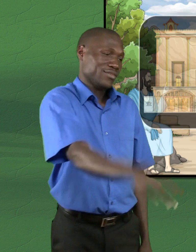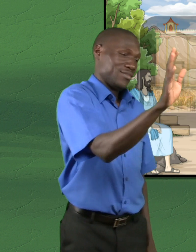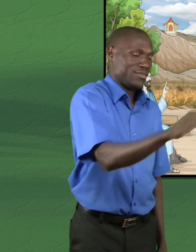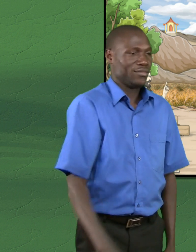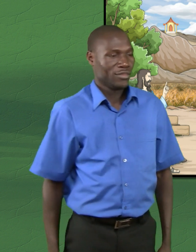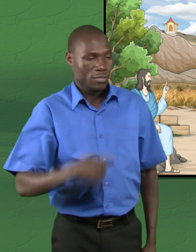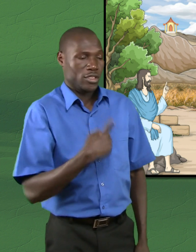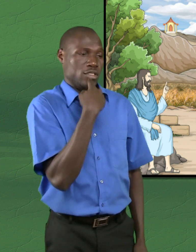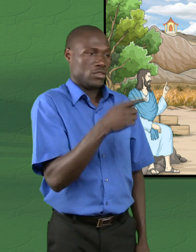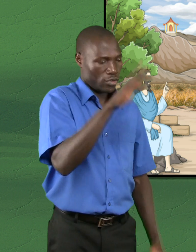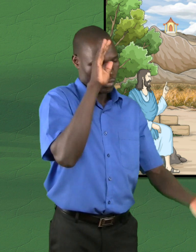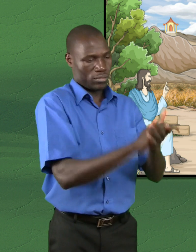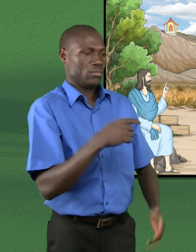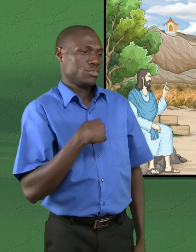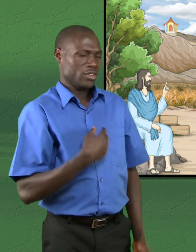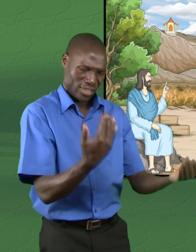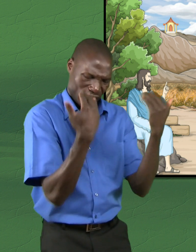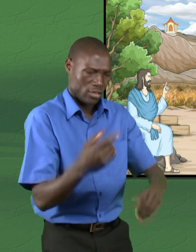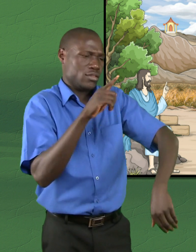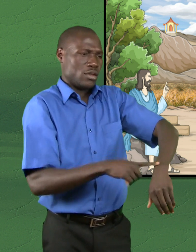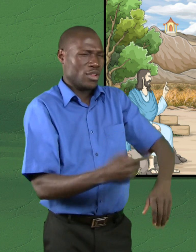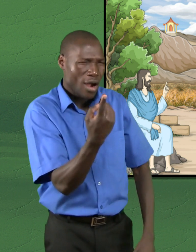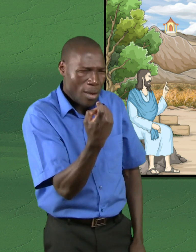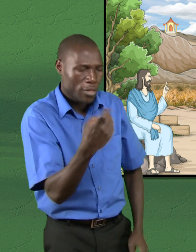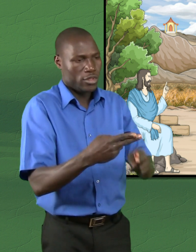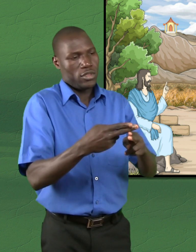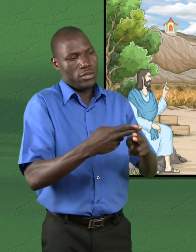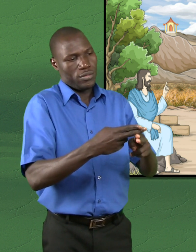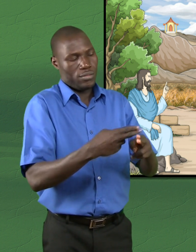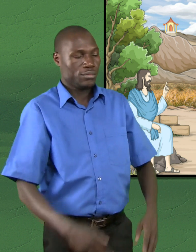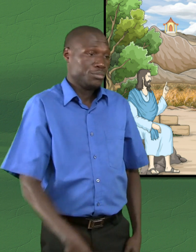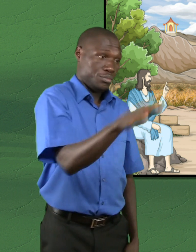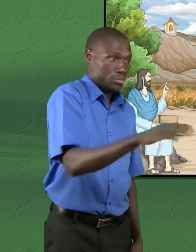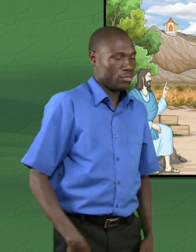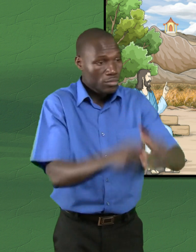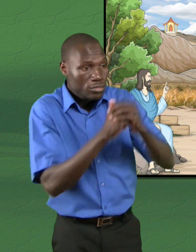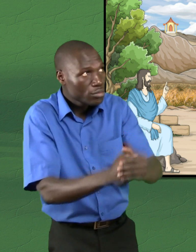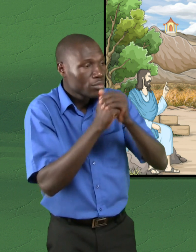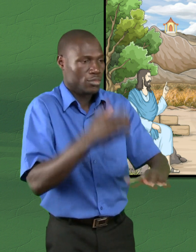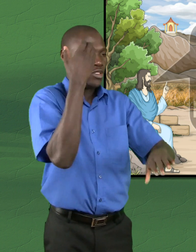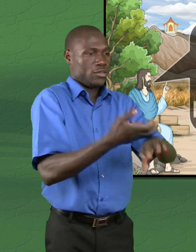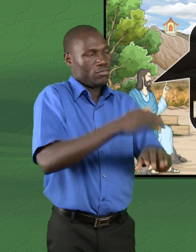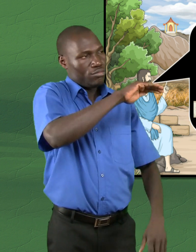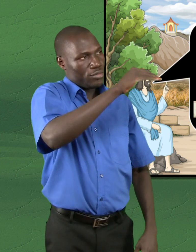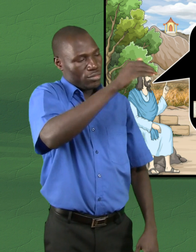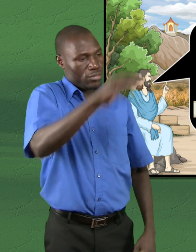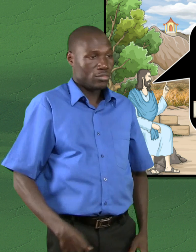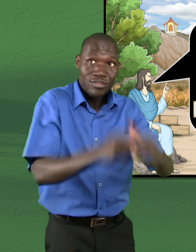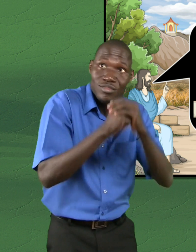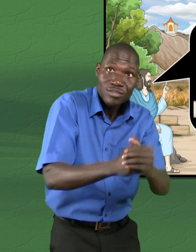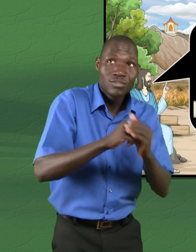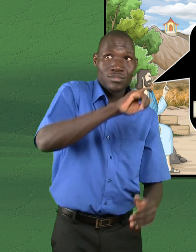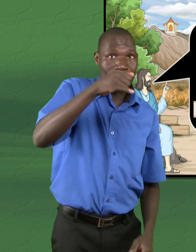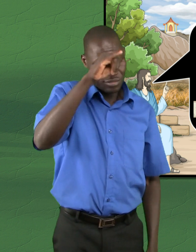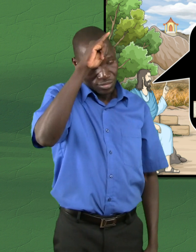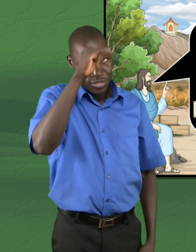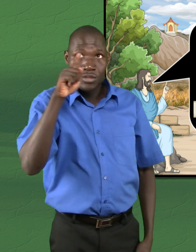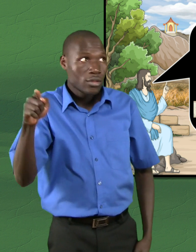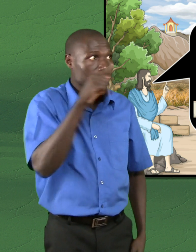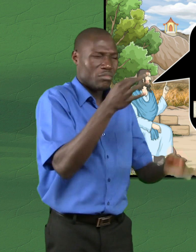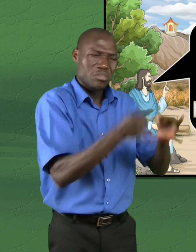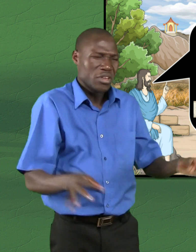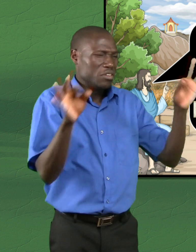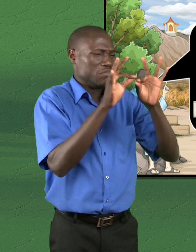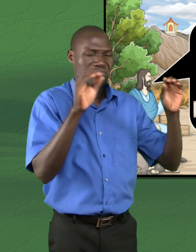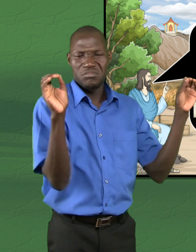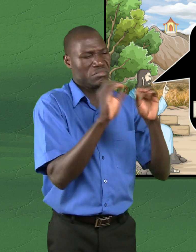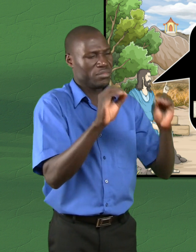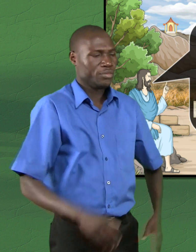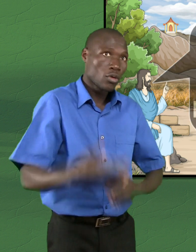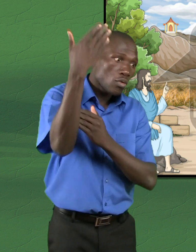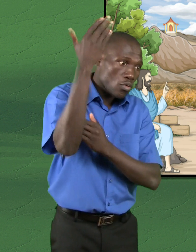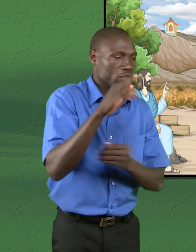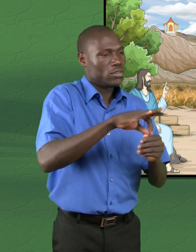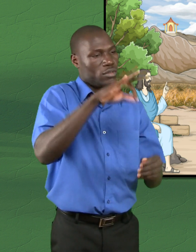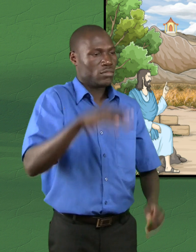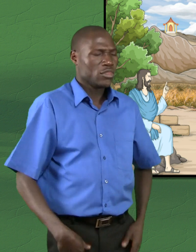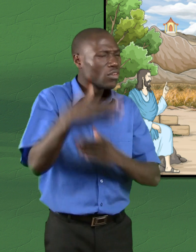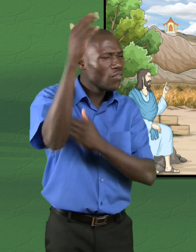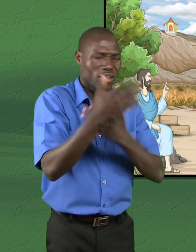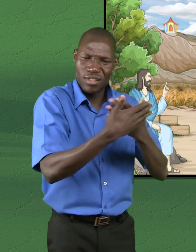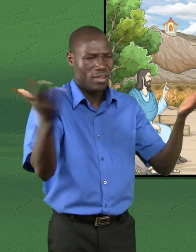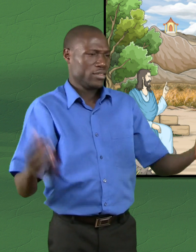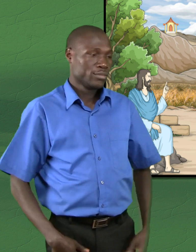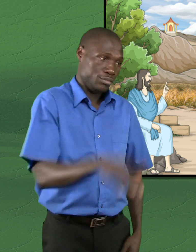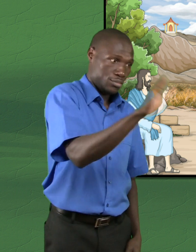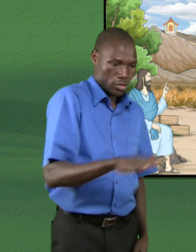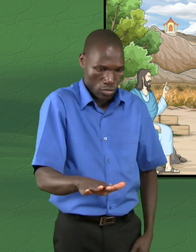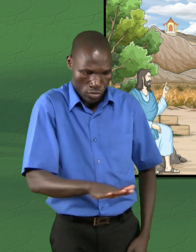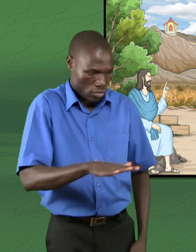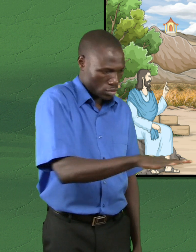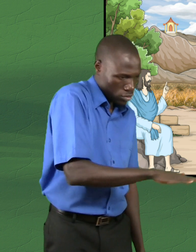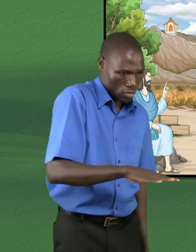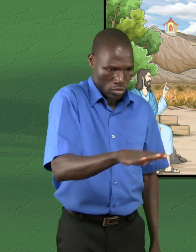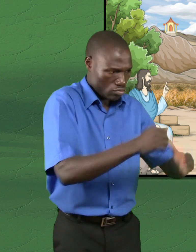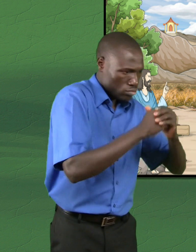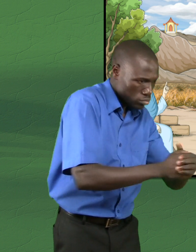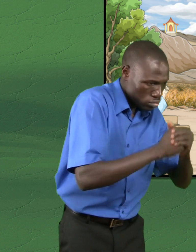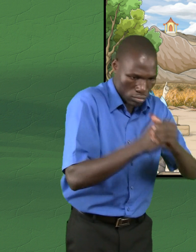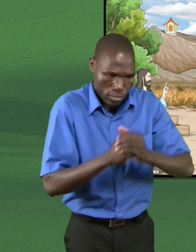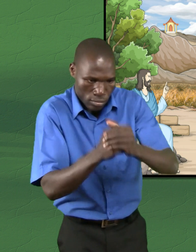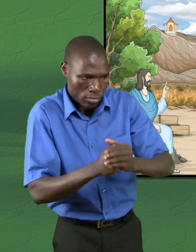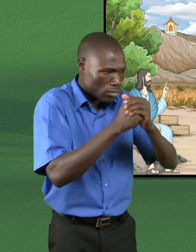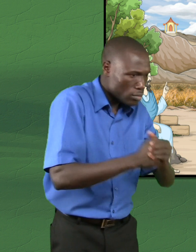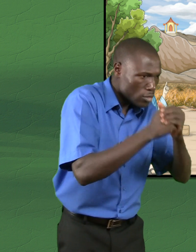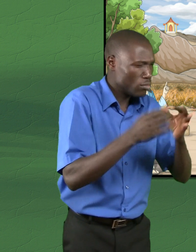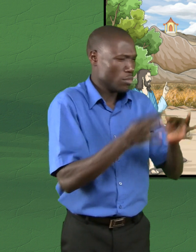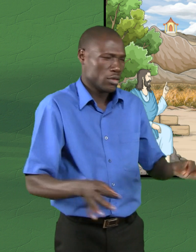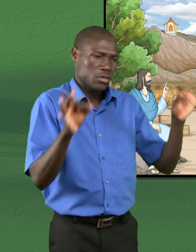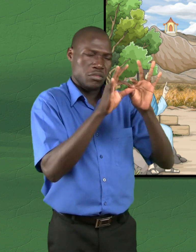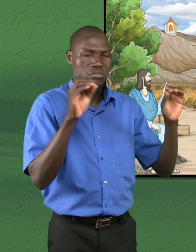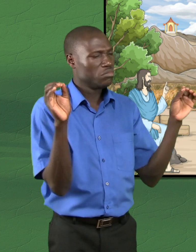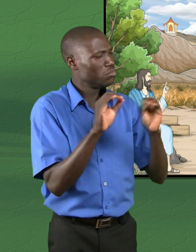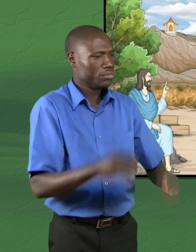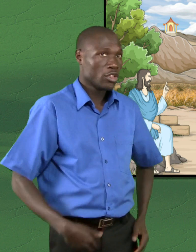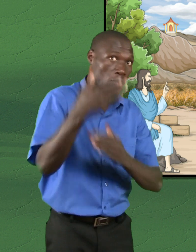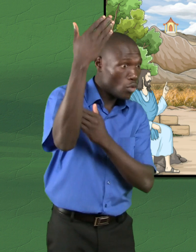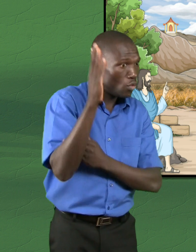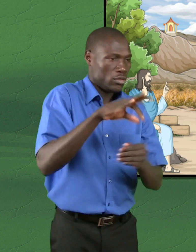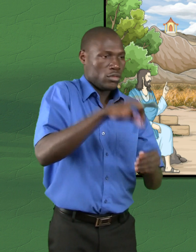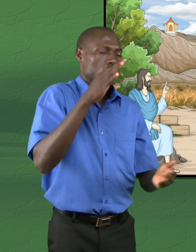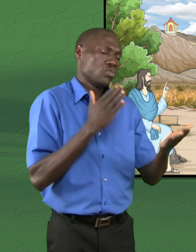“Believe Me, woman,” Jesus replied, “a time is coming when you will worship the Father neither on this mountain nor in Jerusalem.